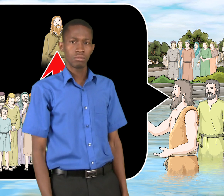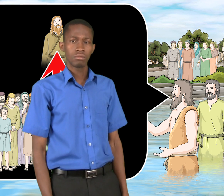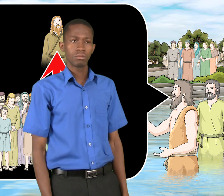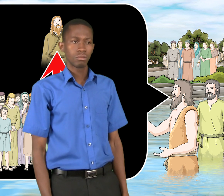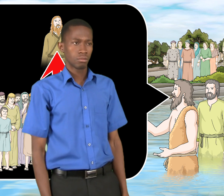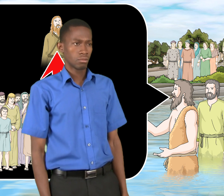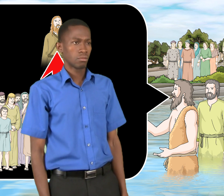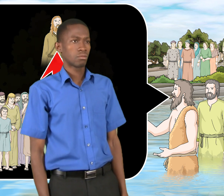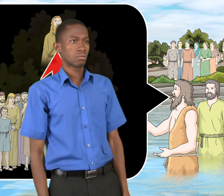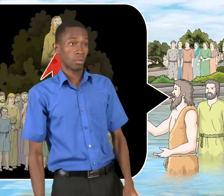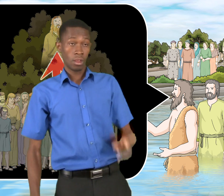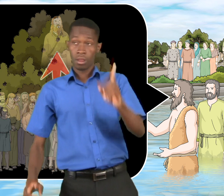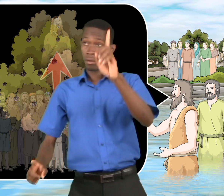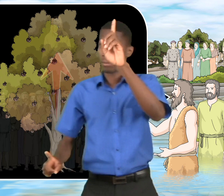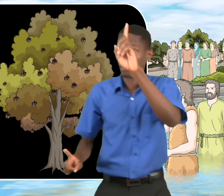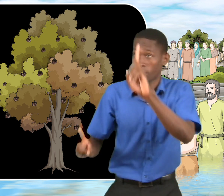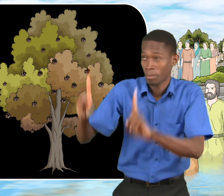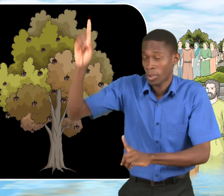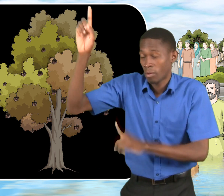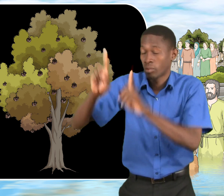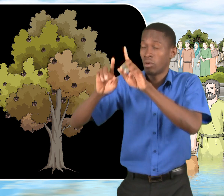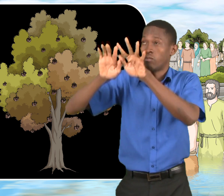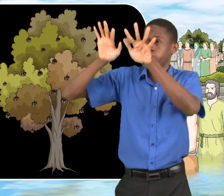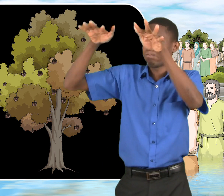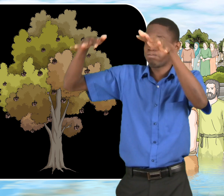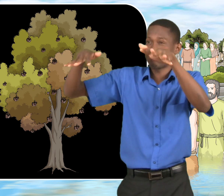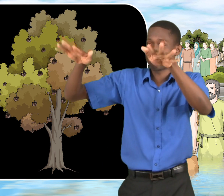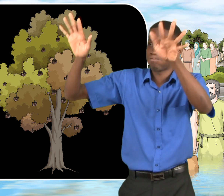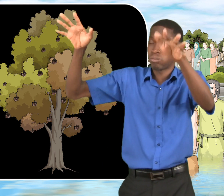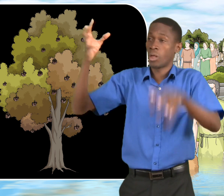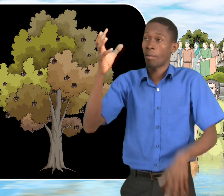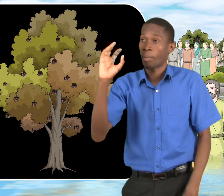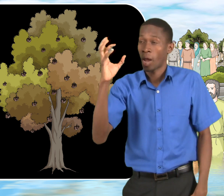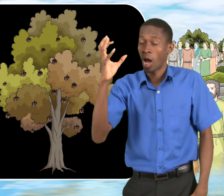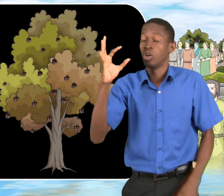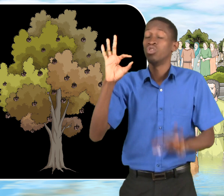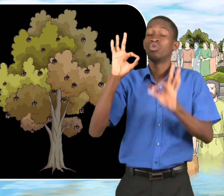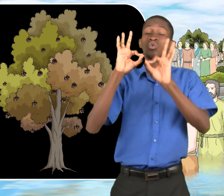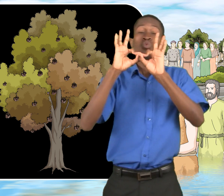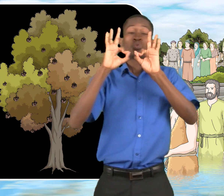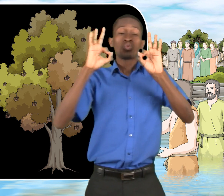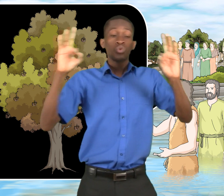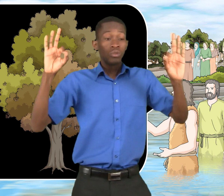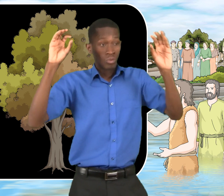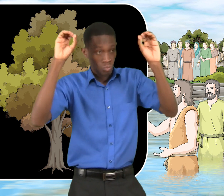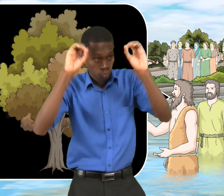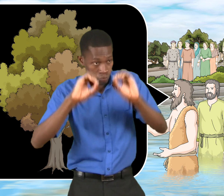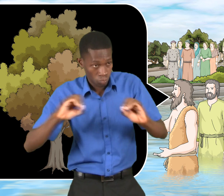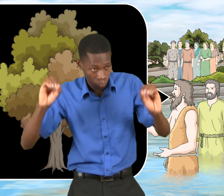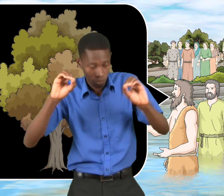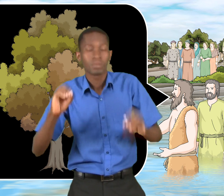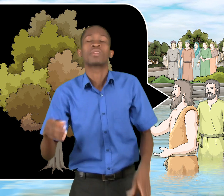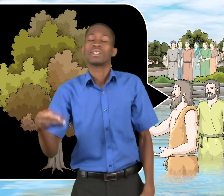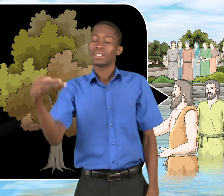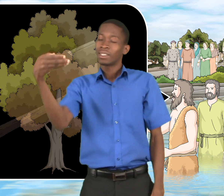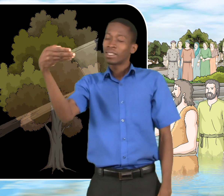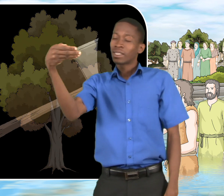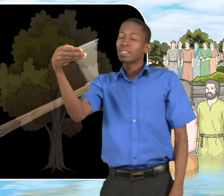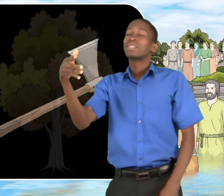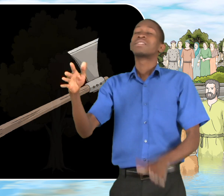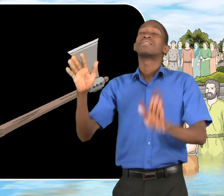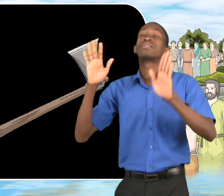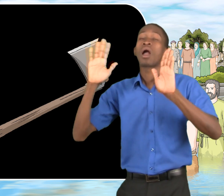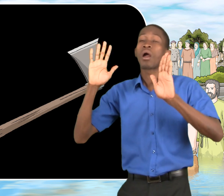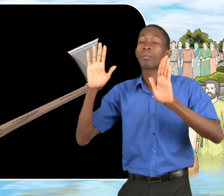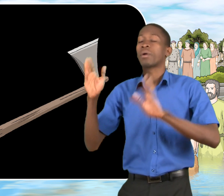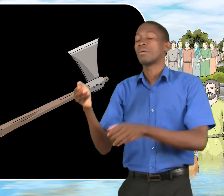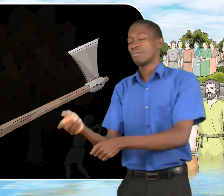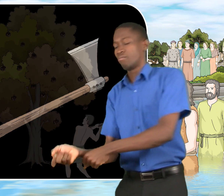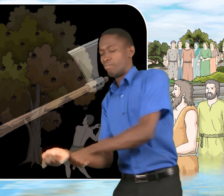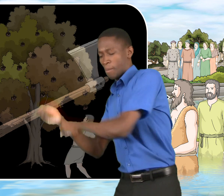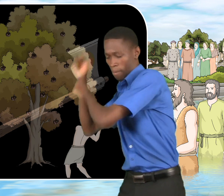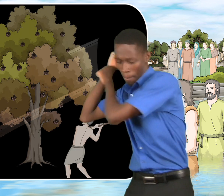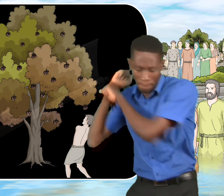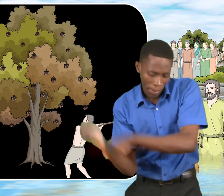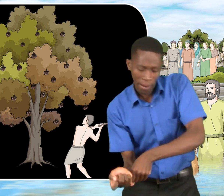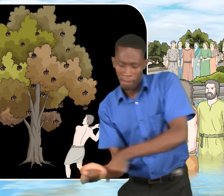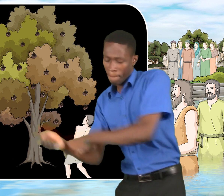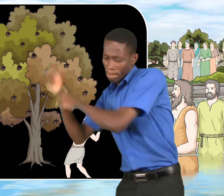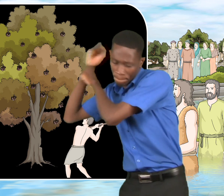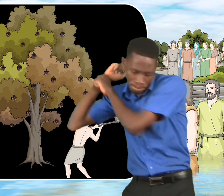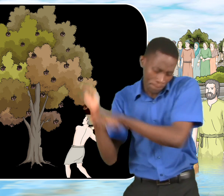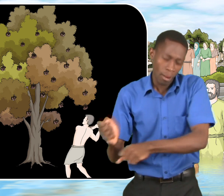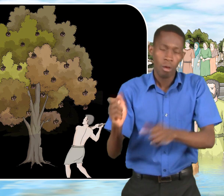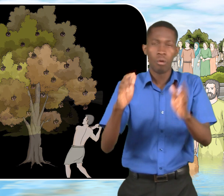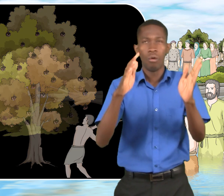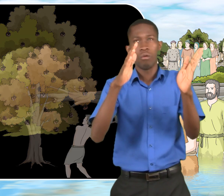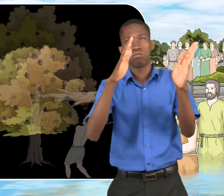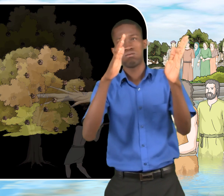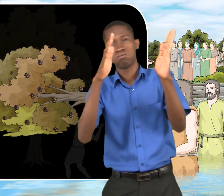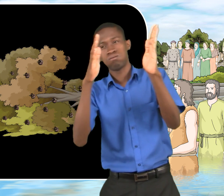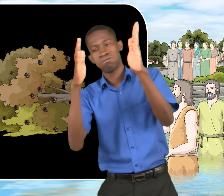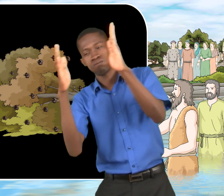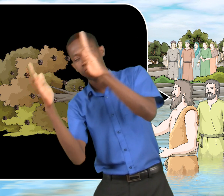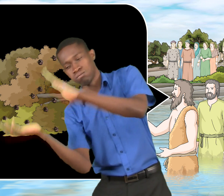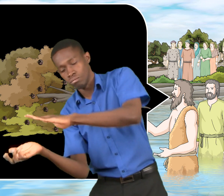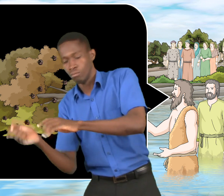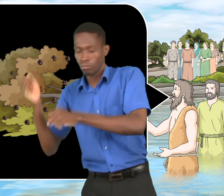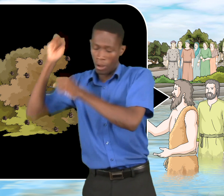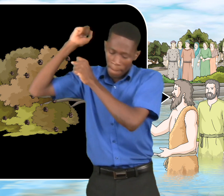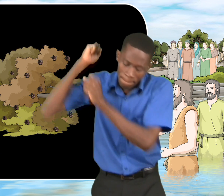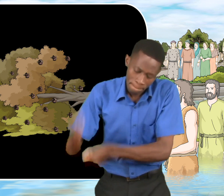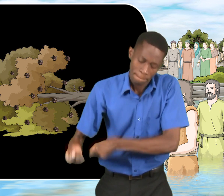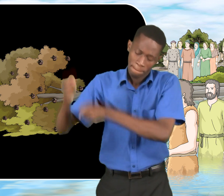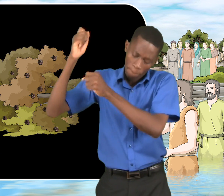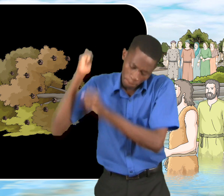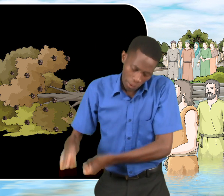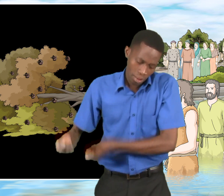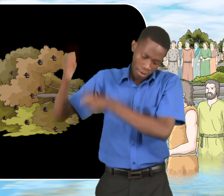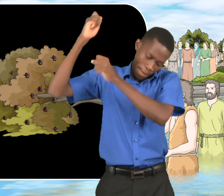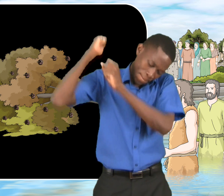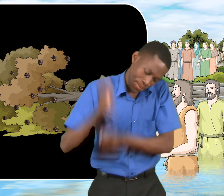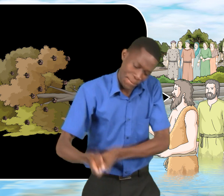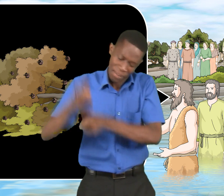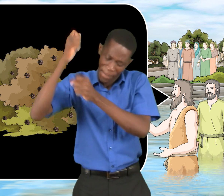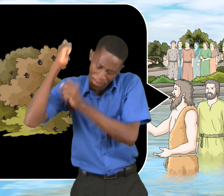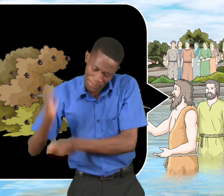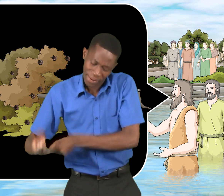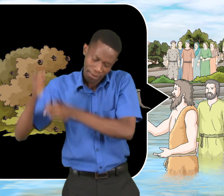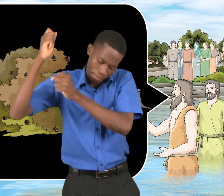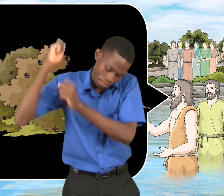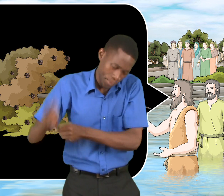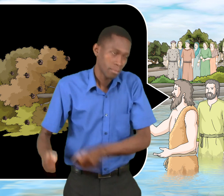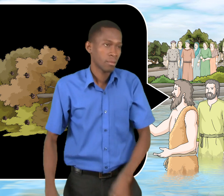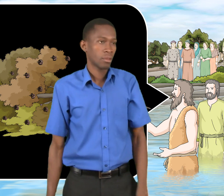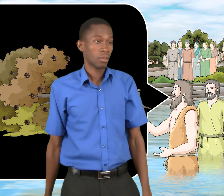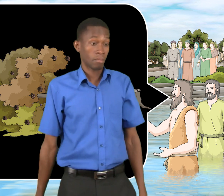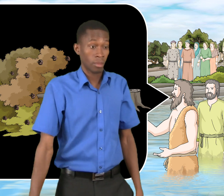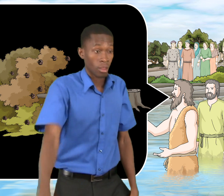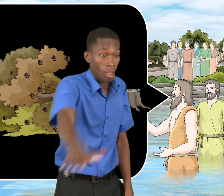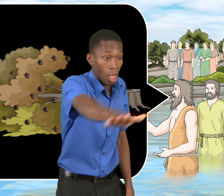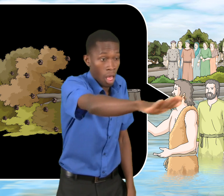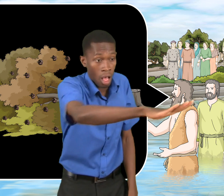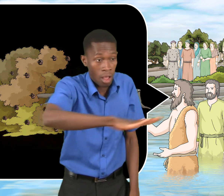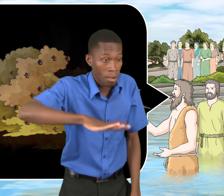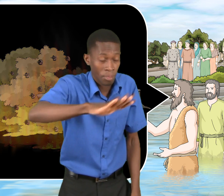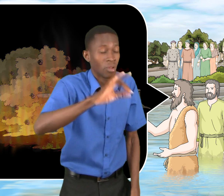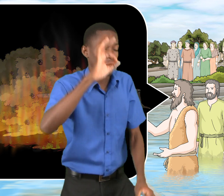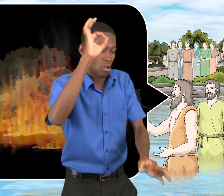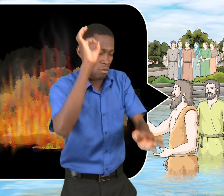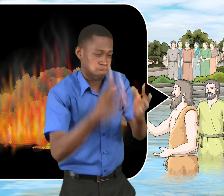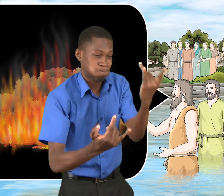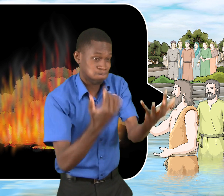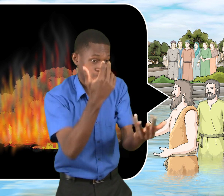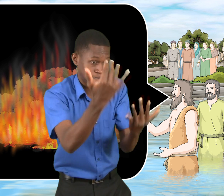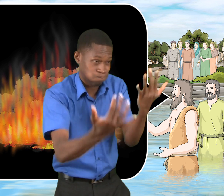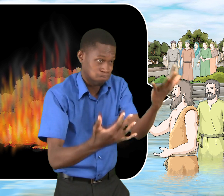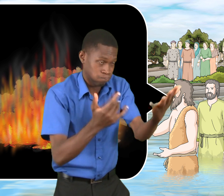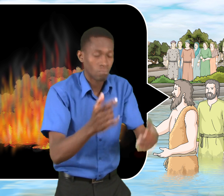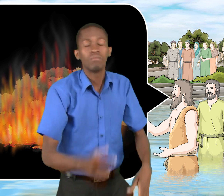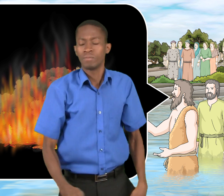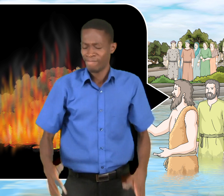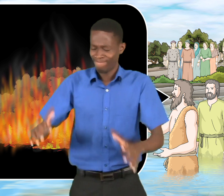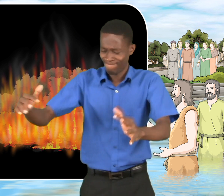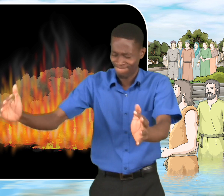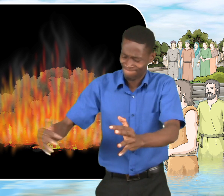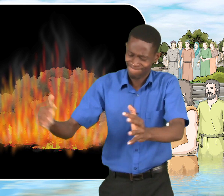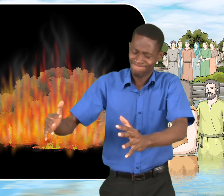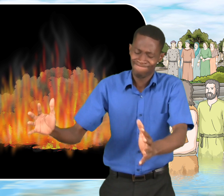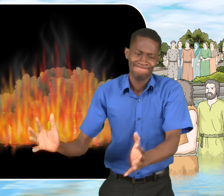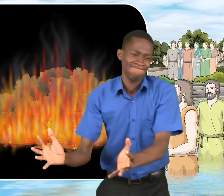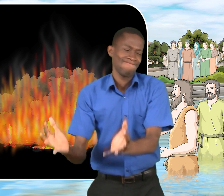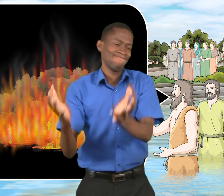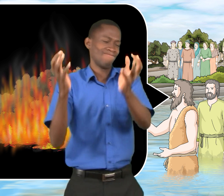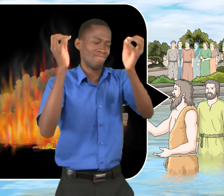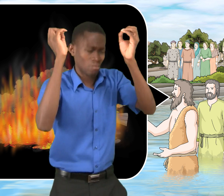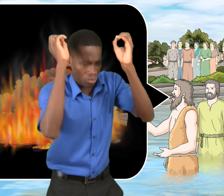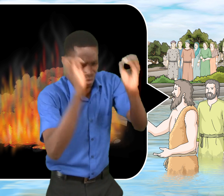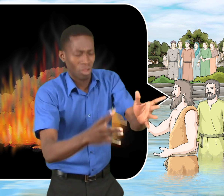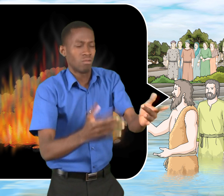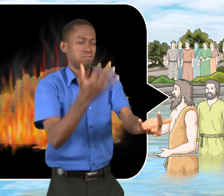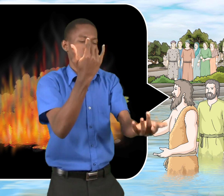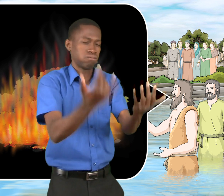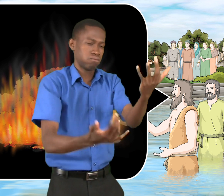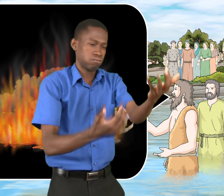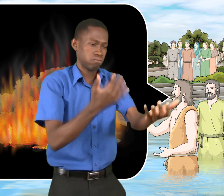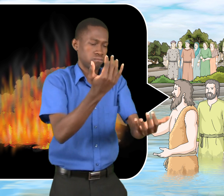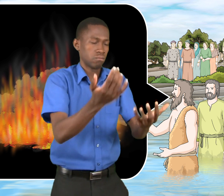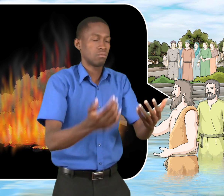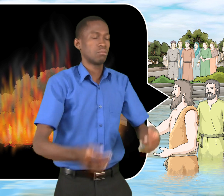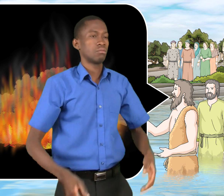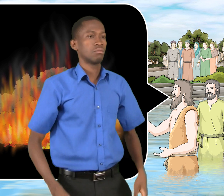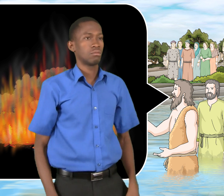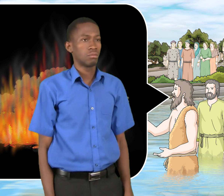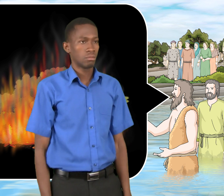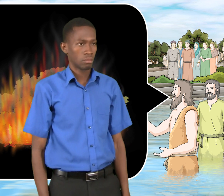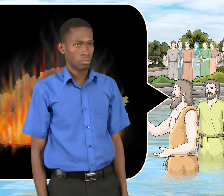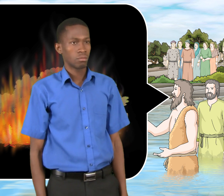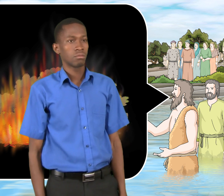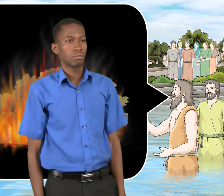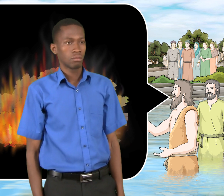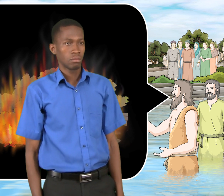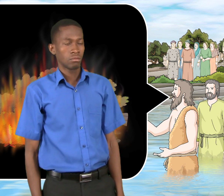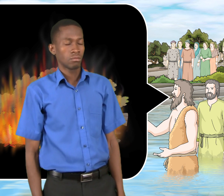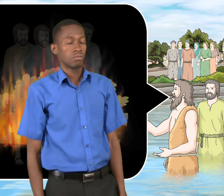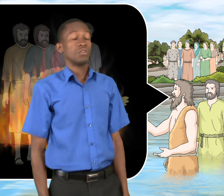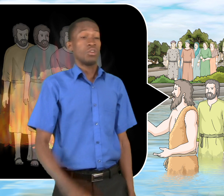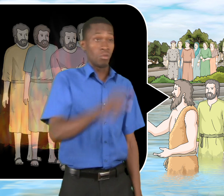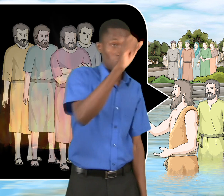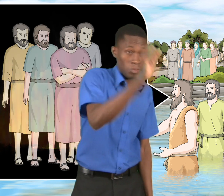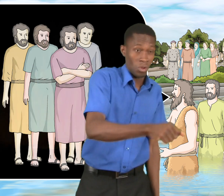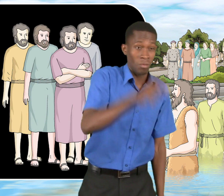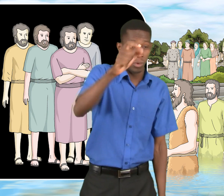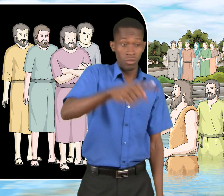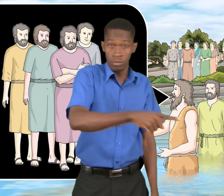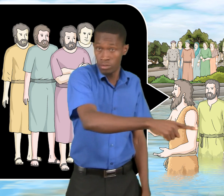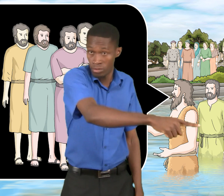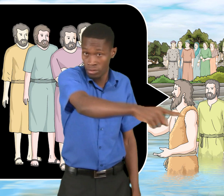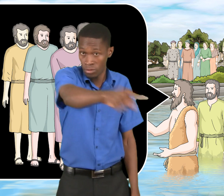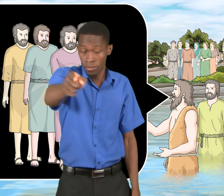The axe lies ready at the root of the trees, and every tree that does not produce good fruit will be cut down and thrown into the fire.